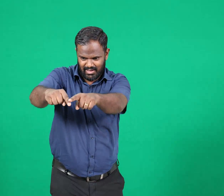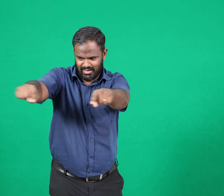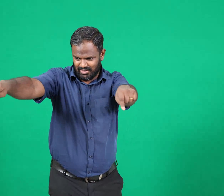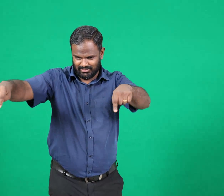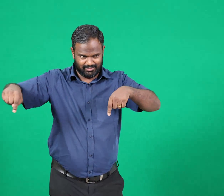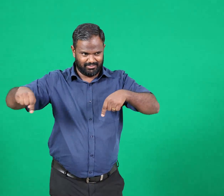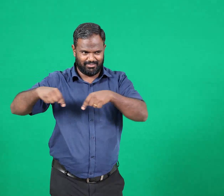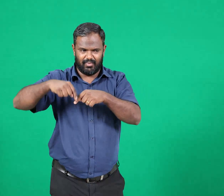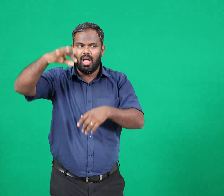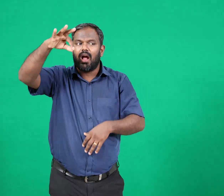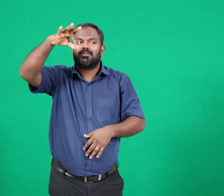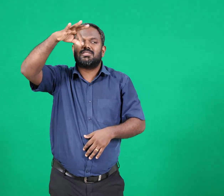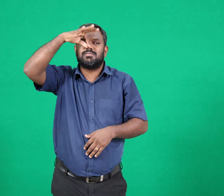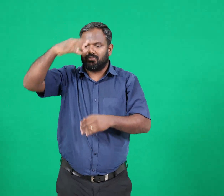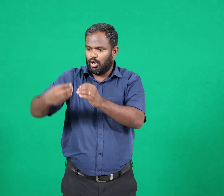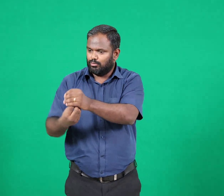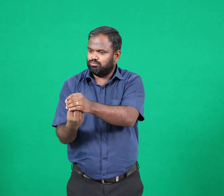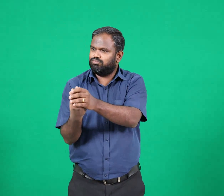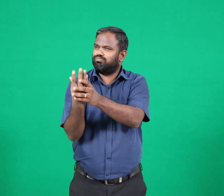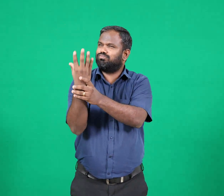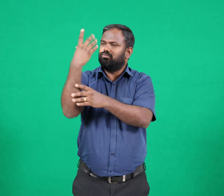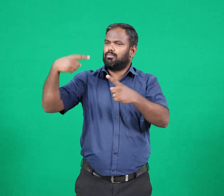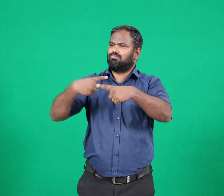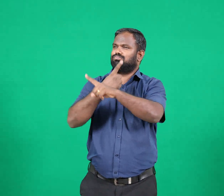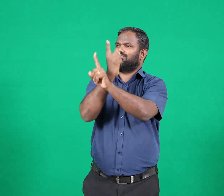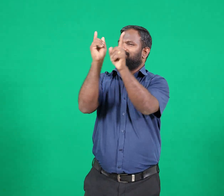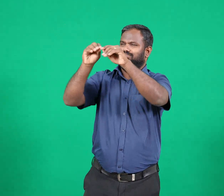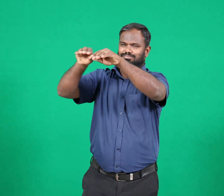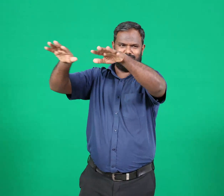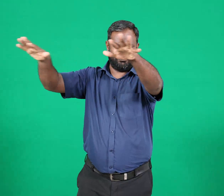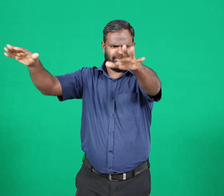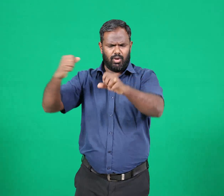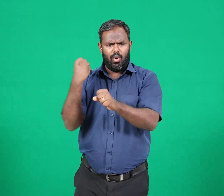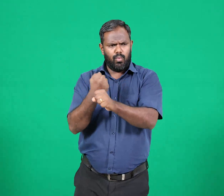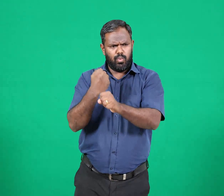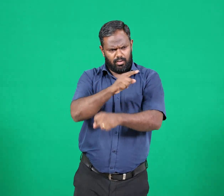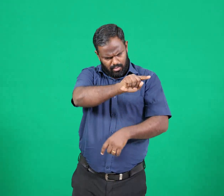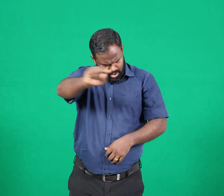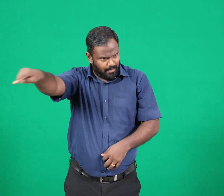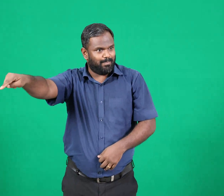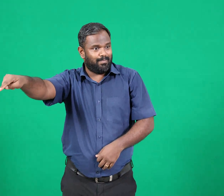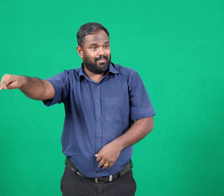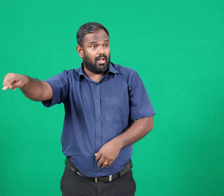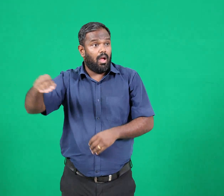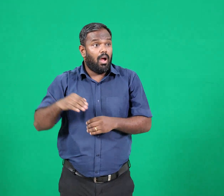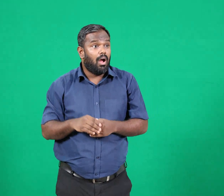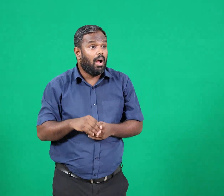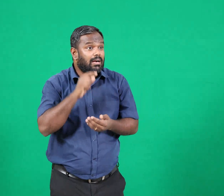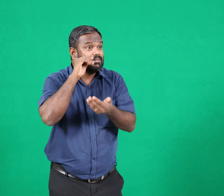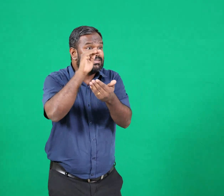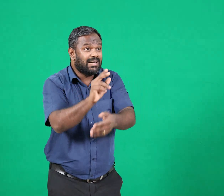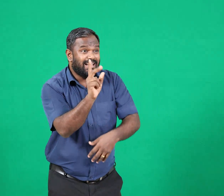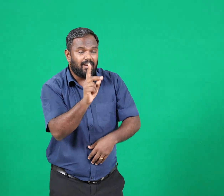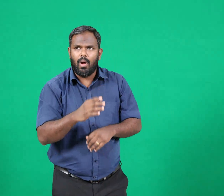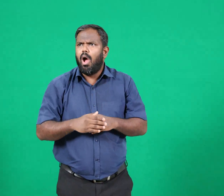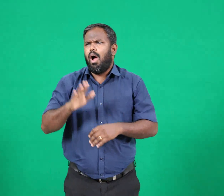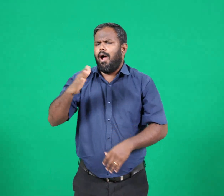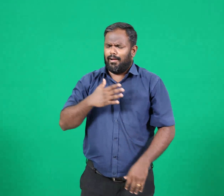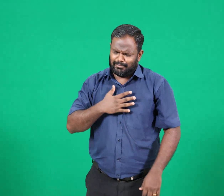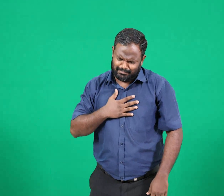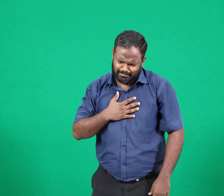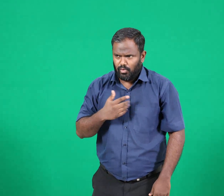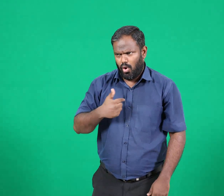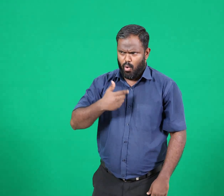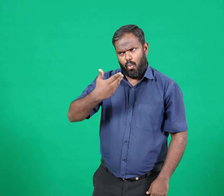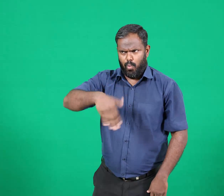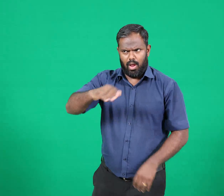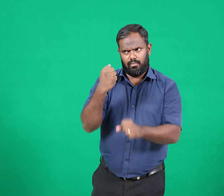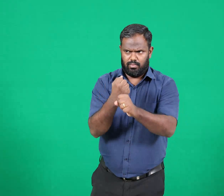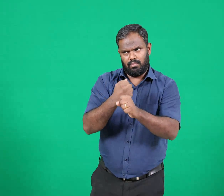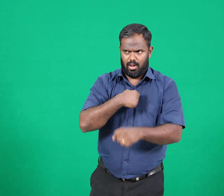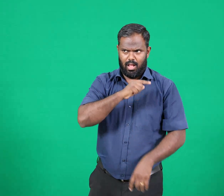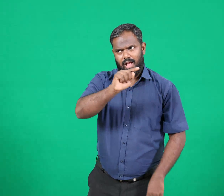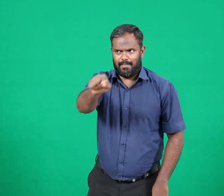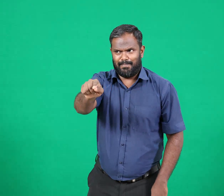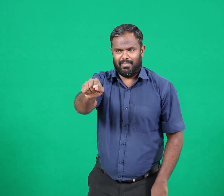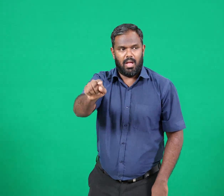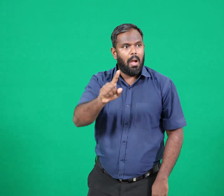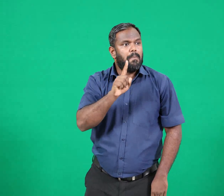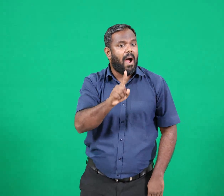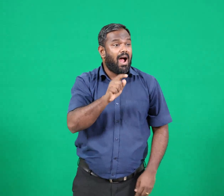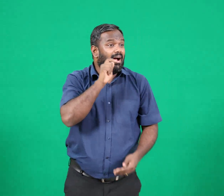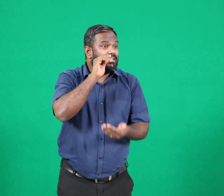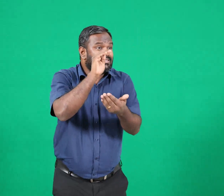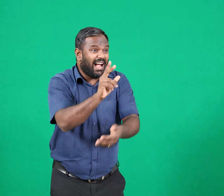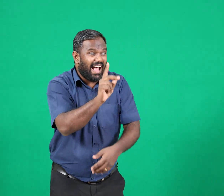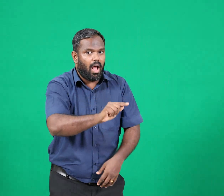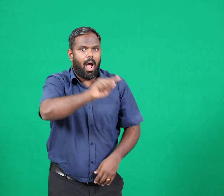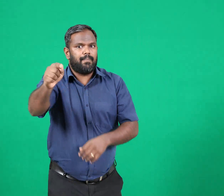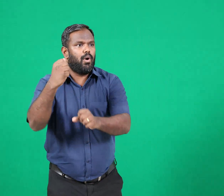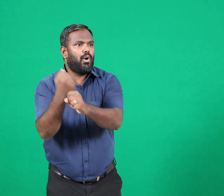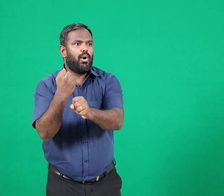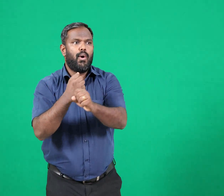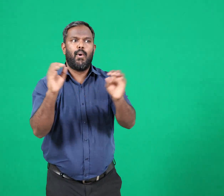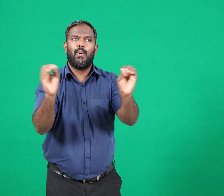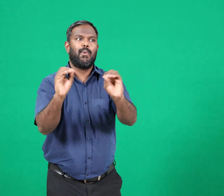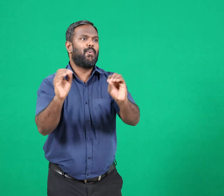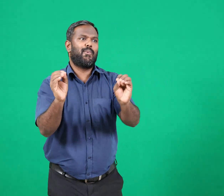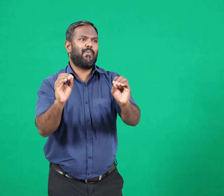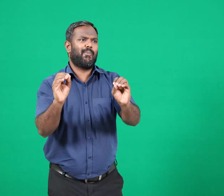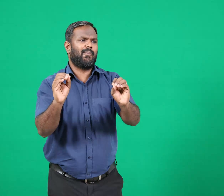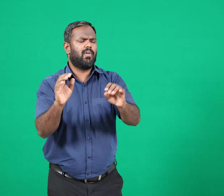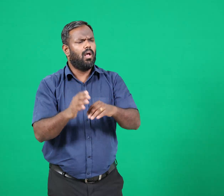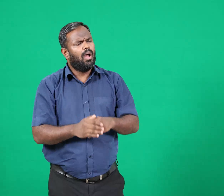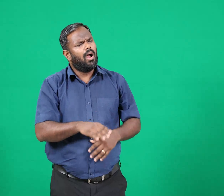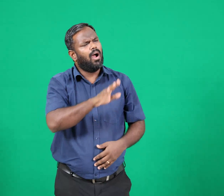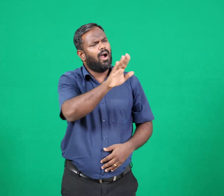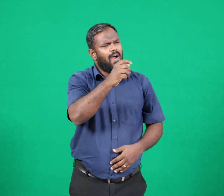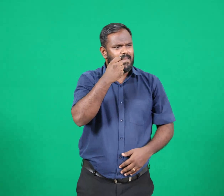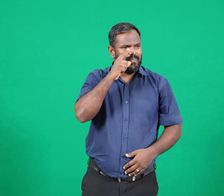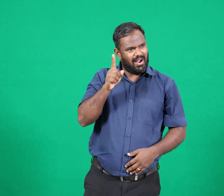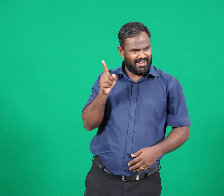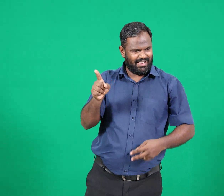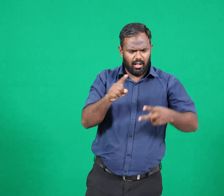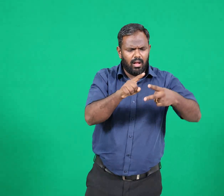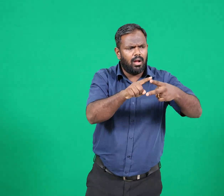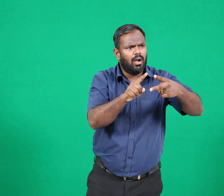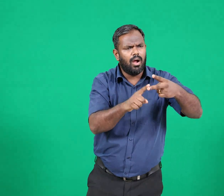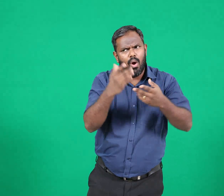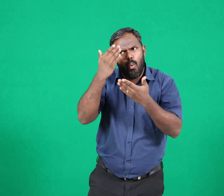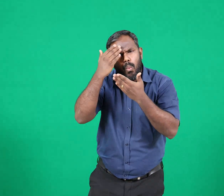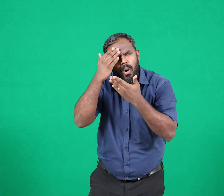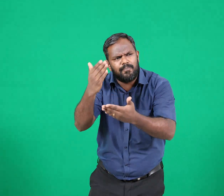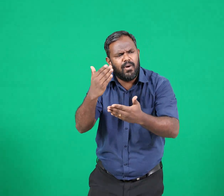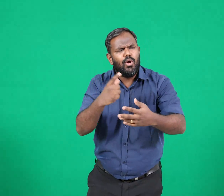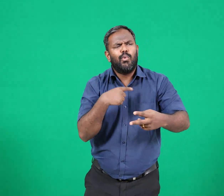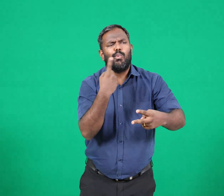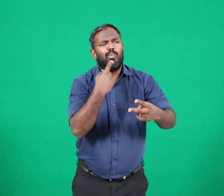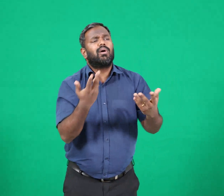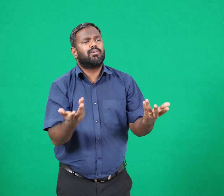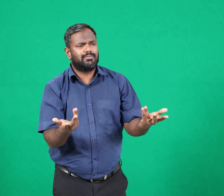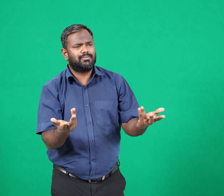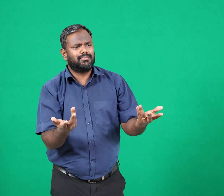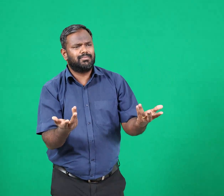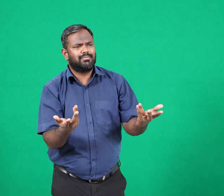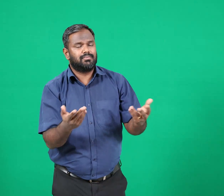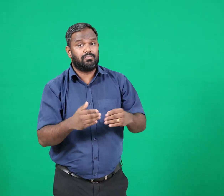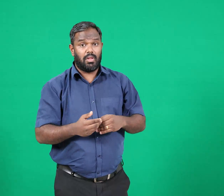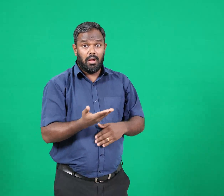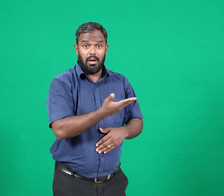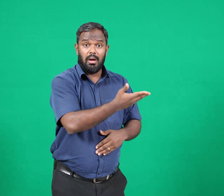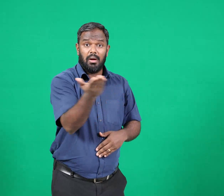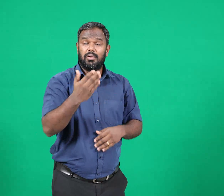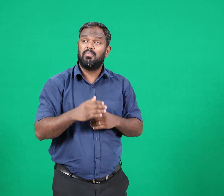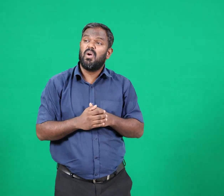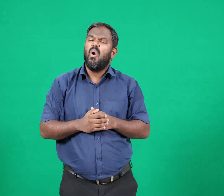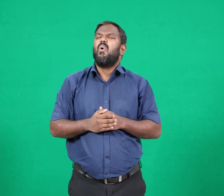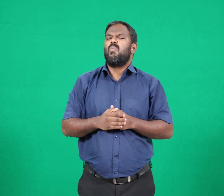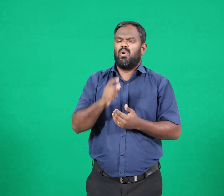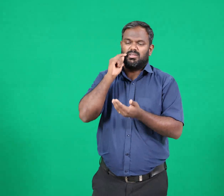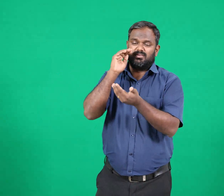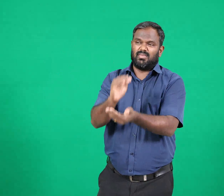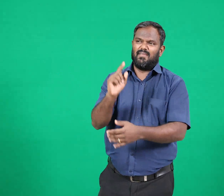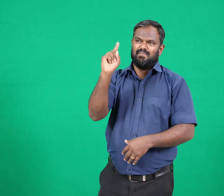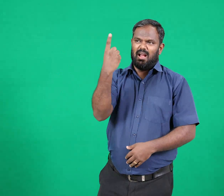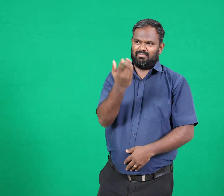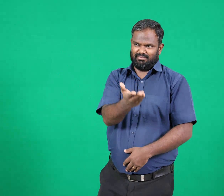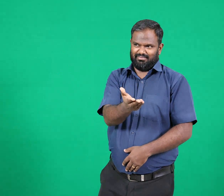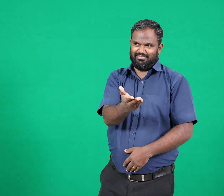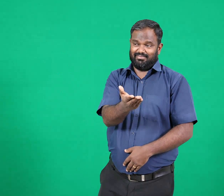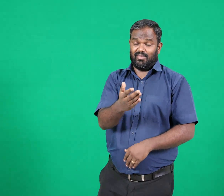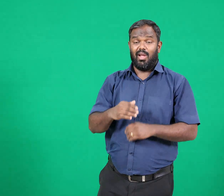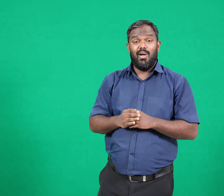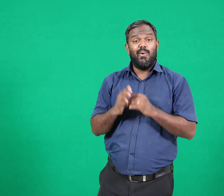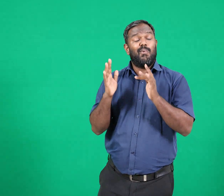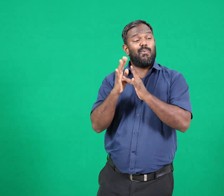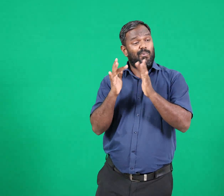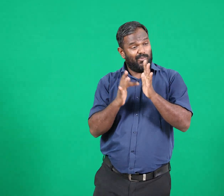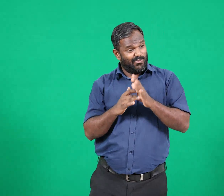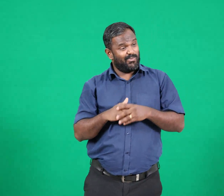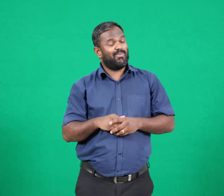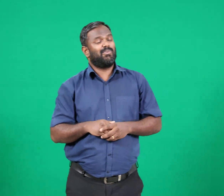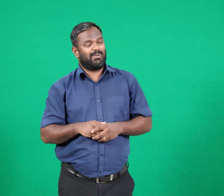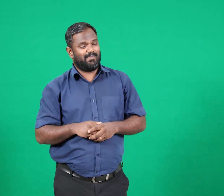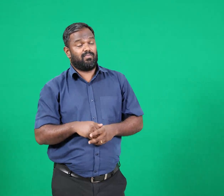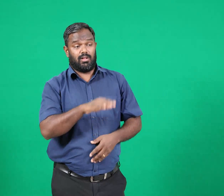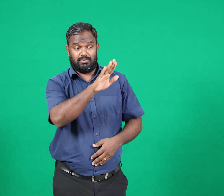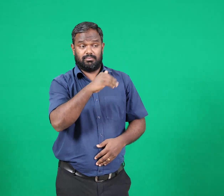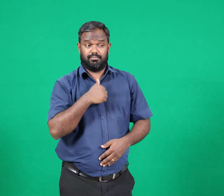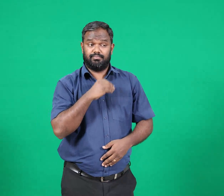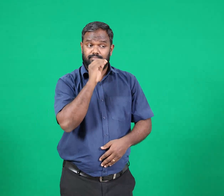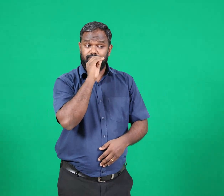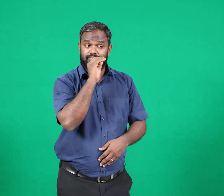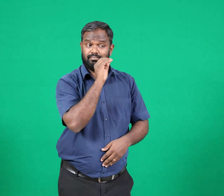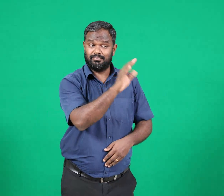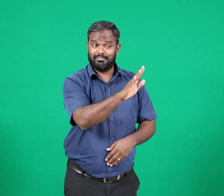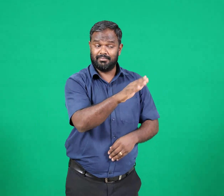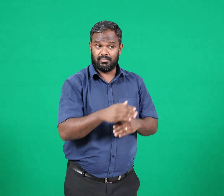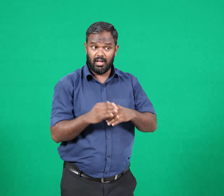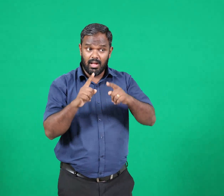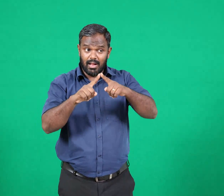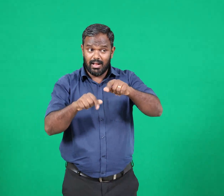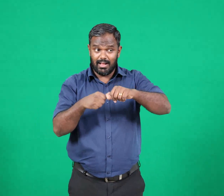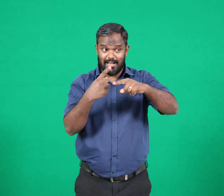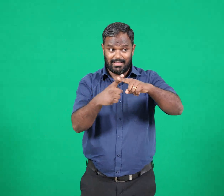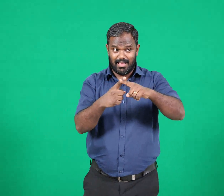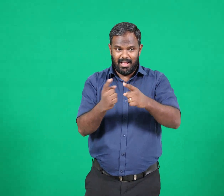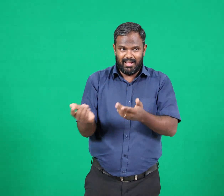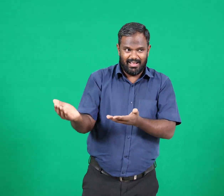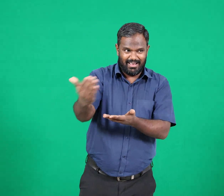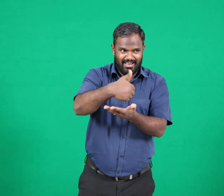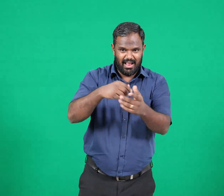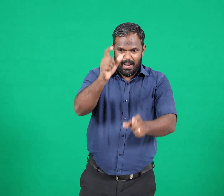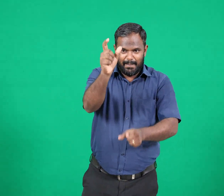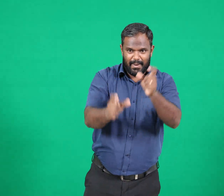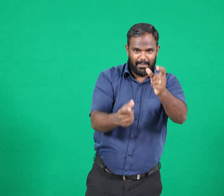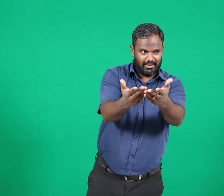' I will, sir,' he said. But he did not go. Which of the two did the will of his father?" "The first," they answered.